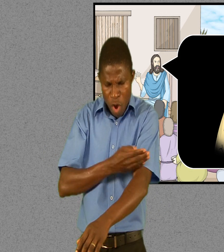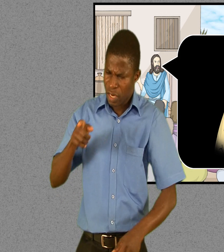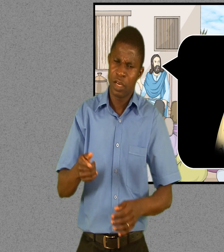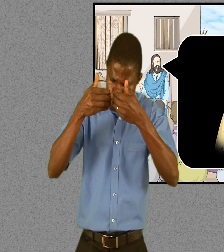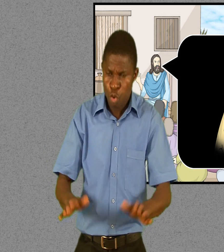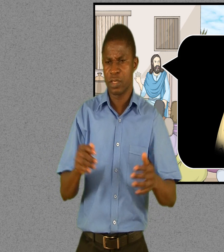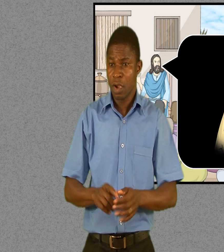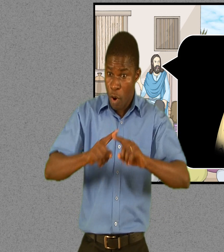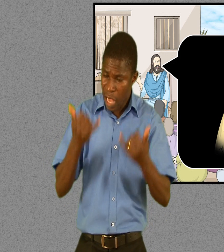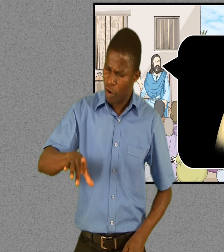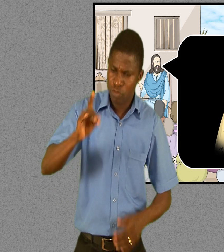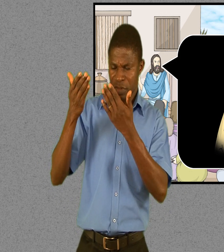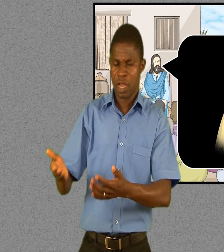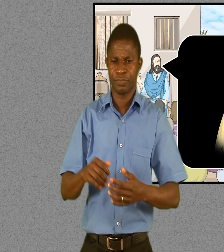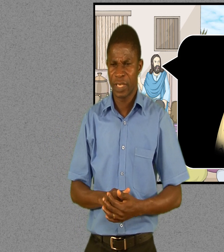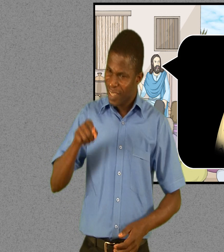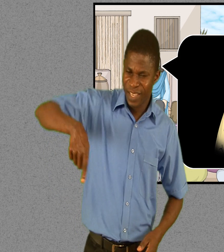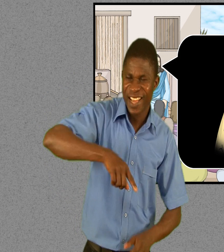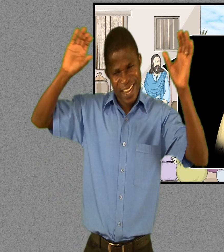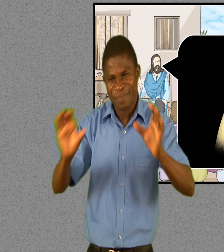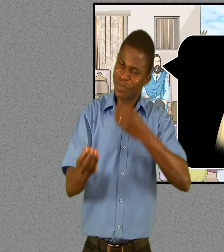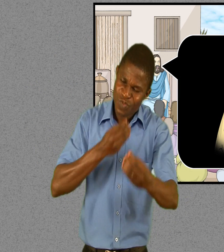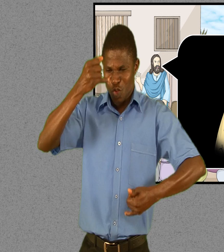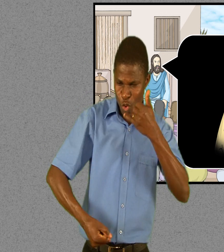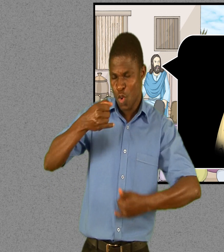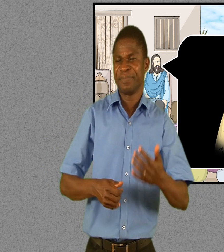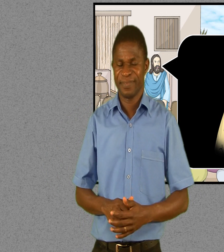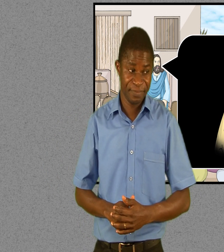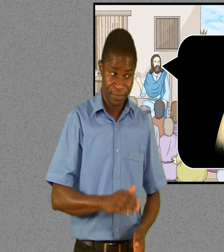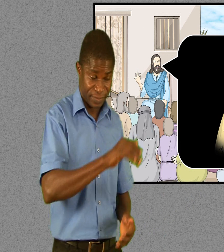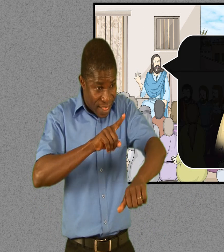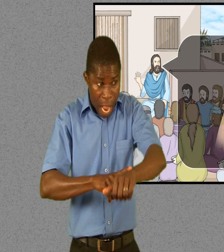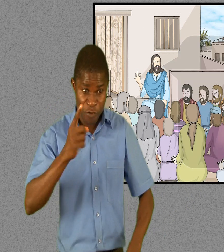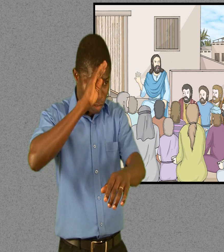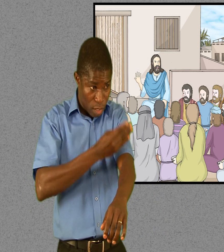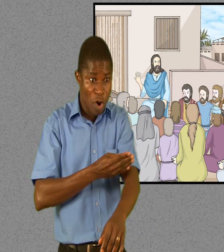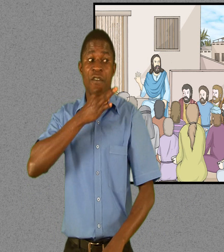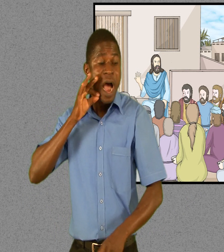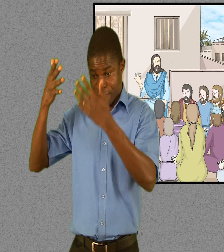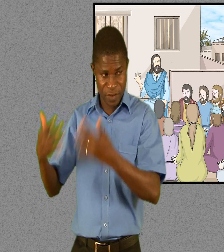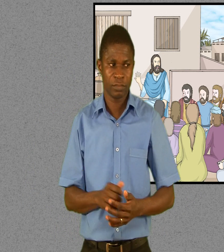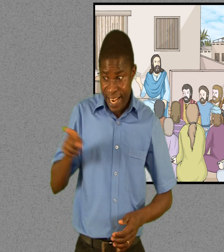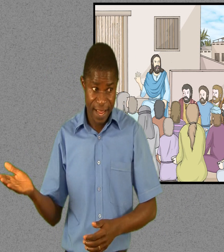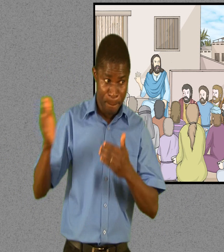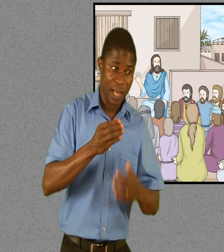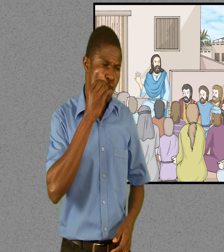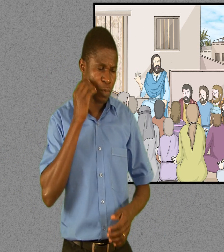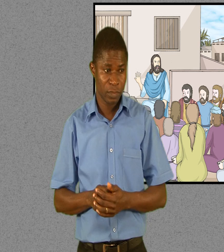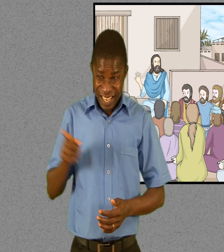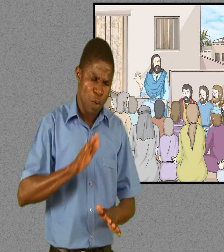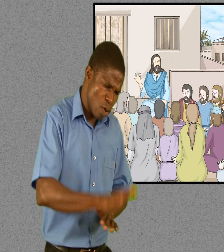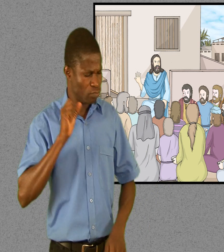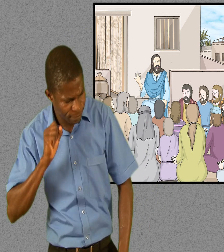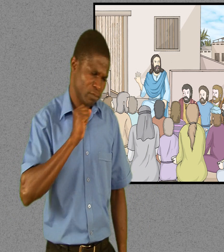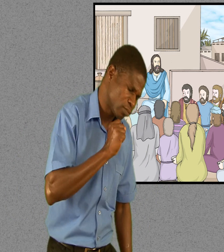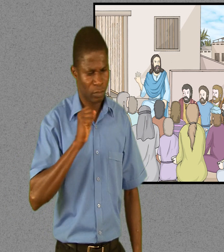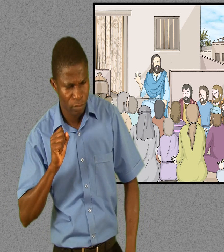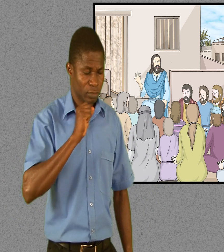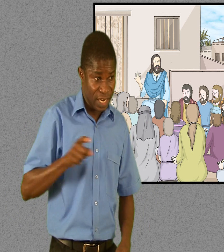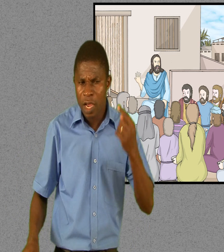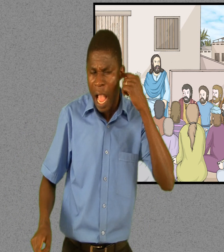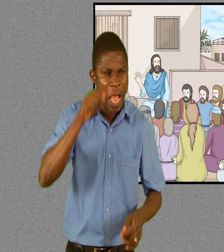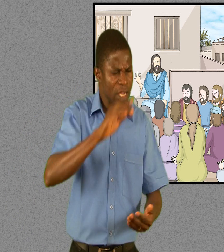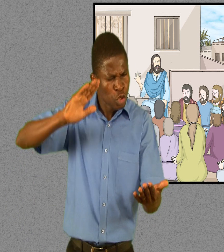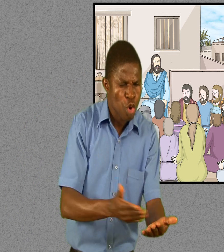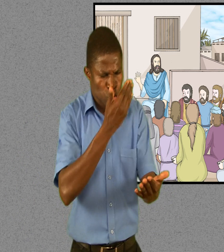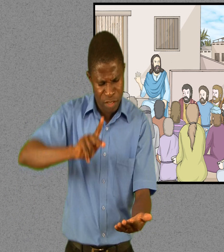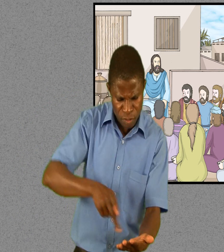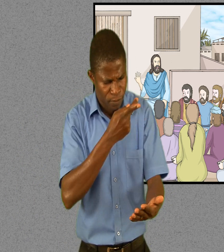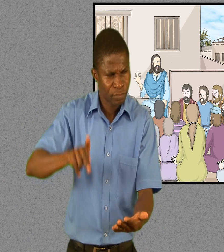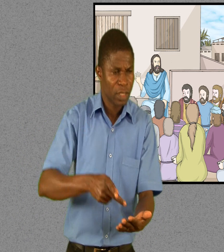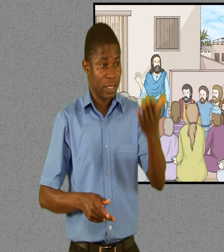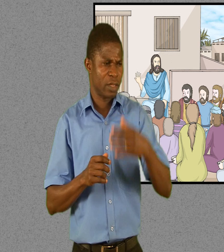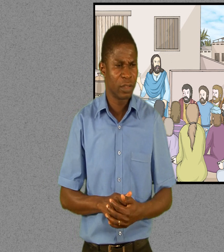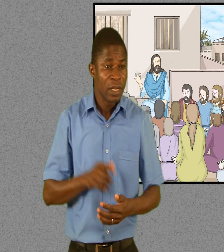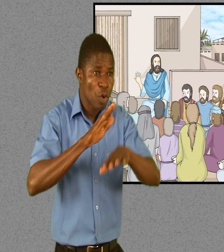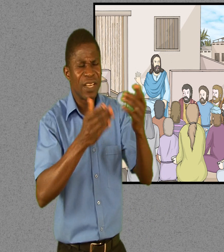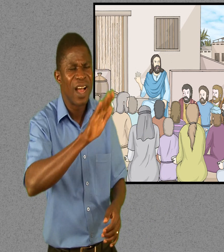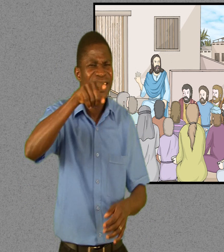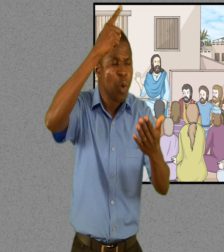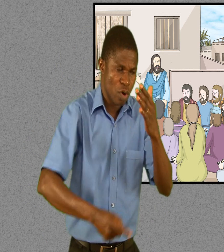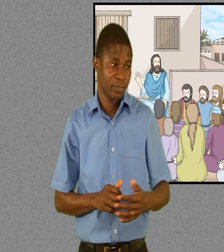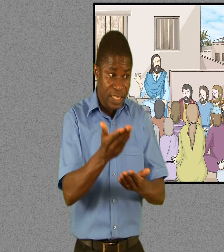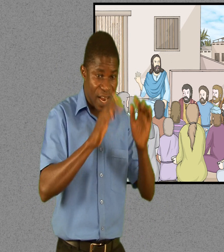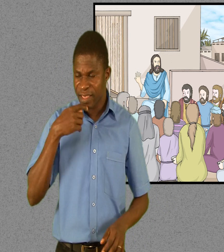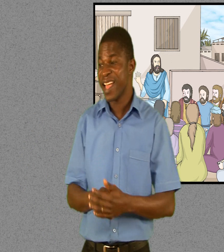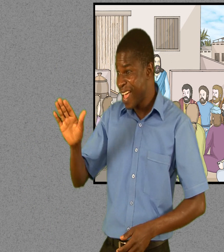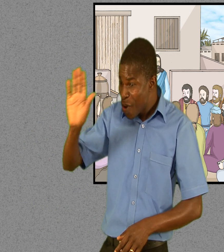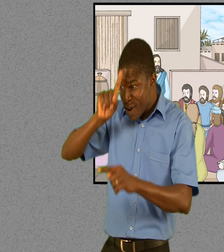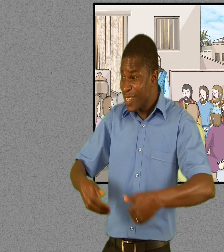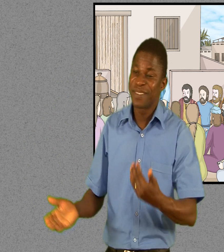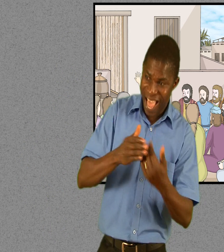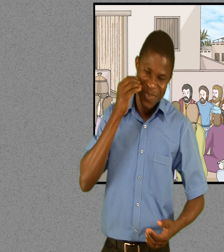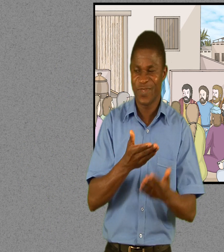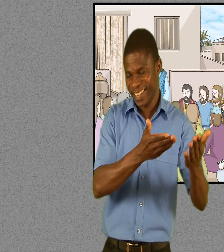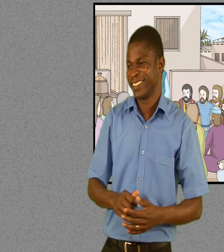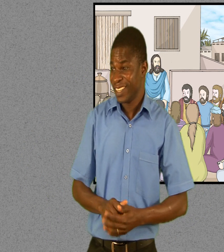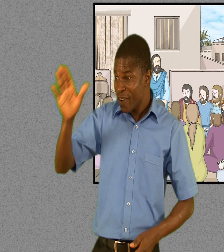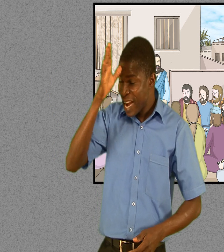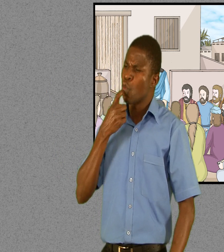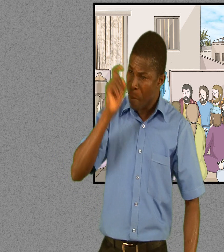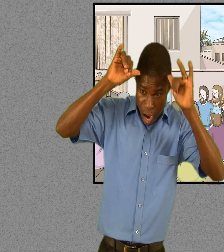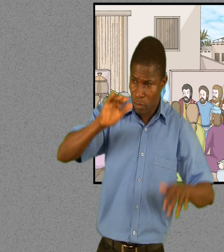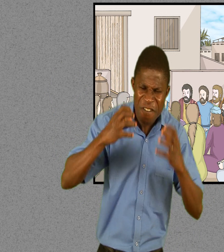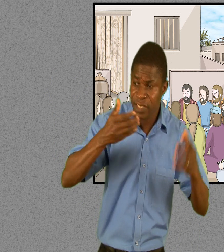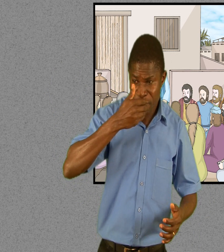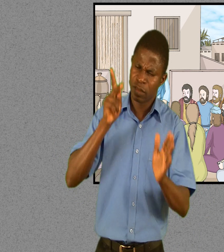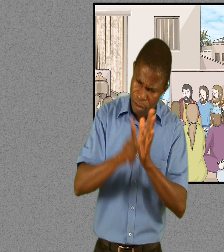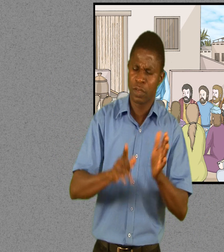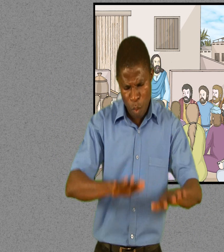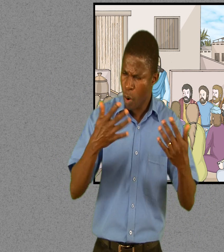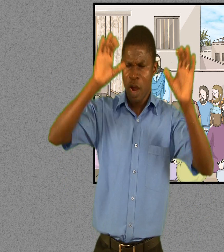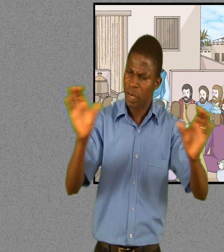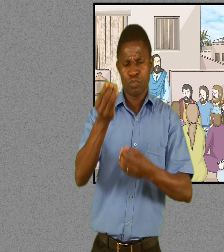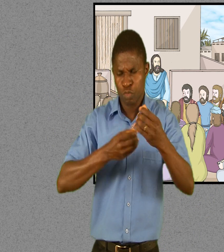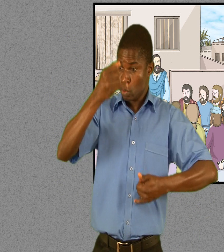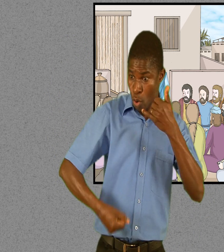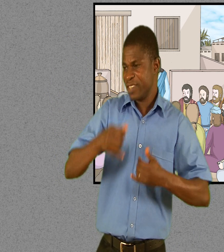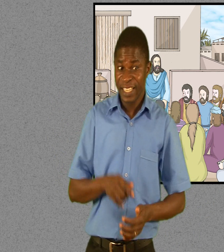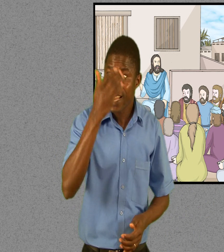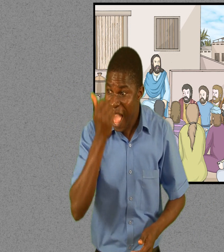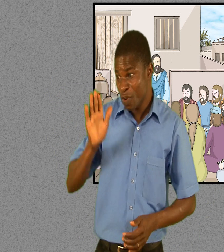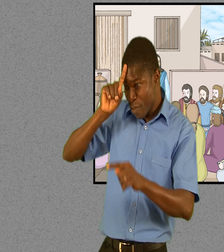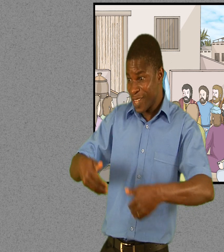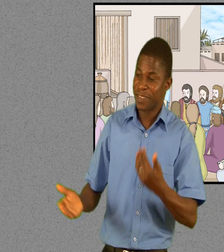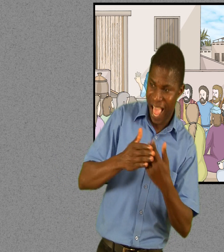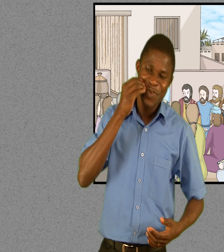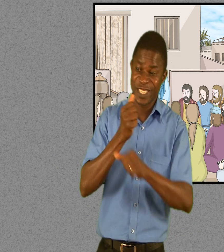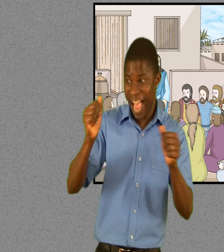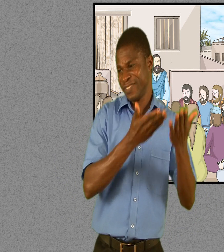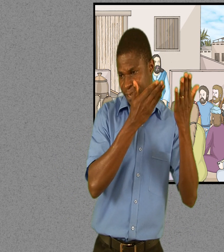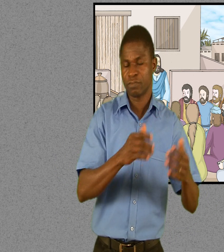He was lost and is found!’ So they began to celebrate. Meanwhile the older son was in the field, and as he approached the house, he heard music and dancing. So he called one of the servants and asked what was going on.